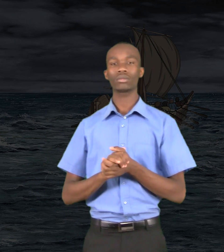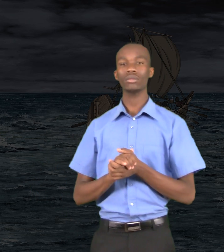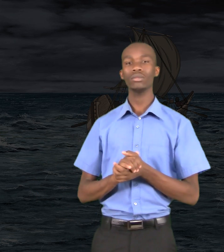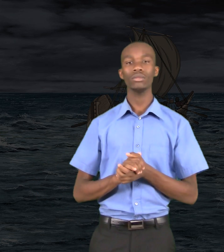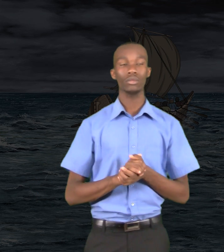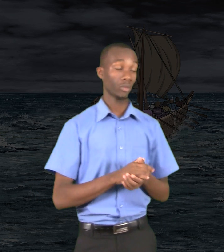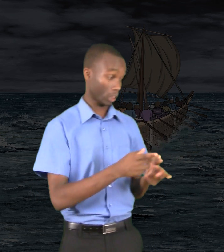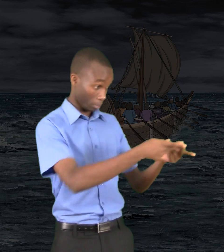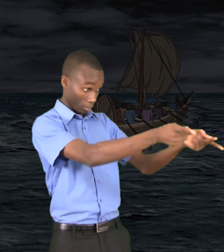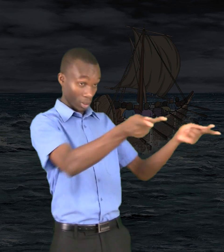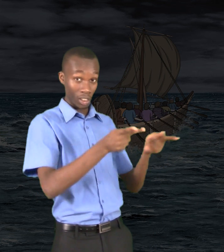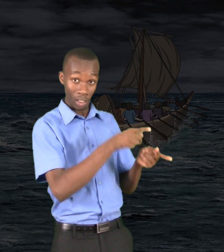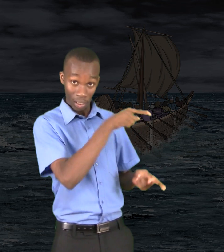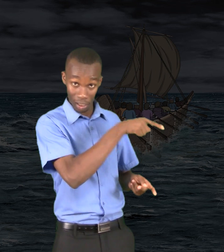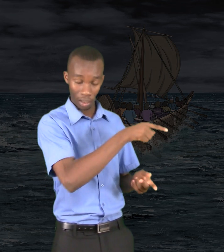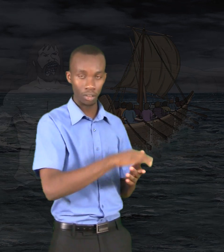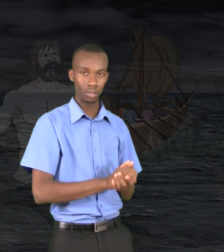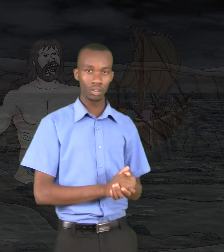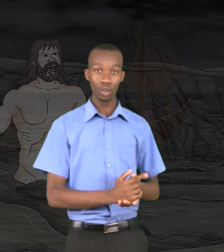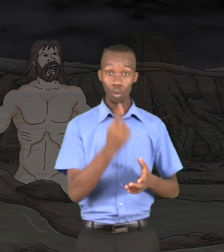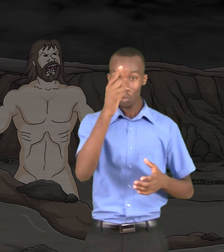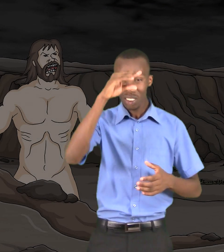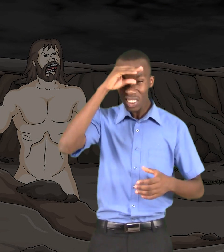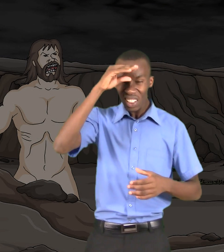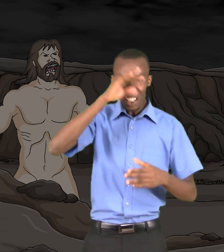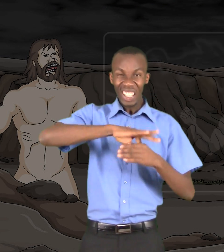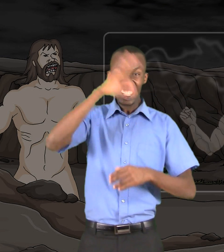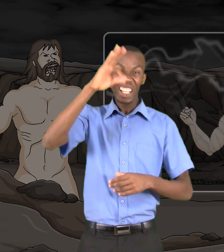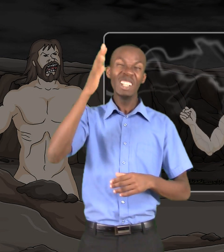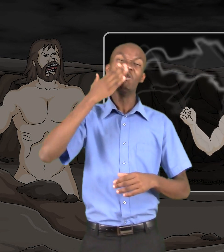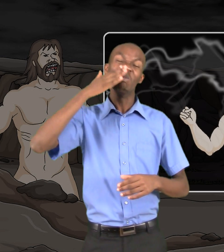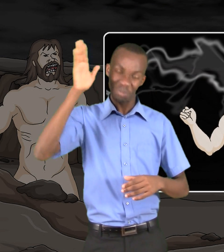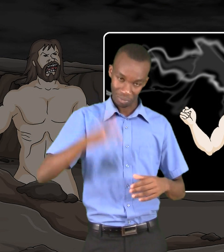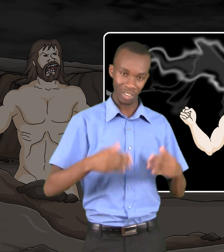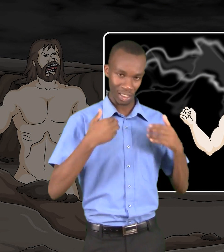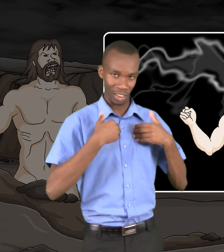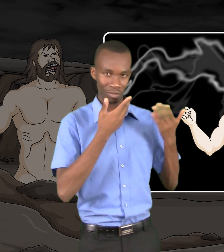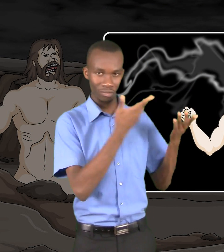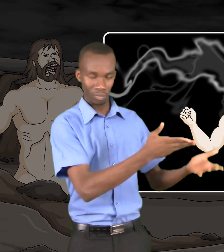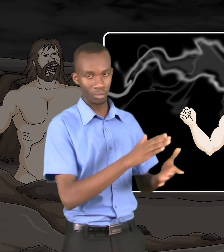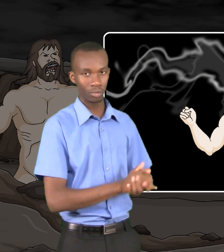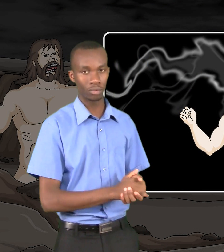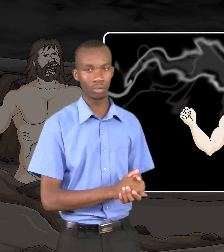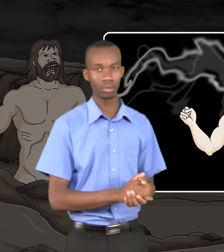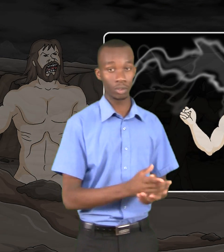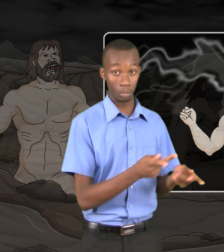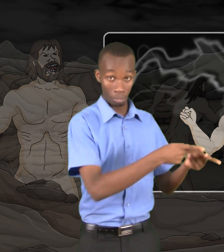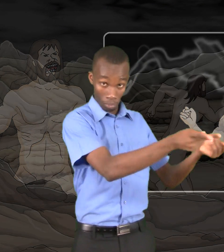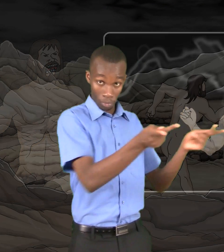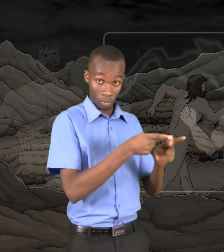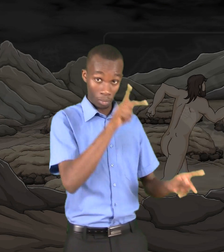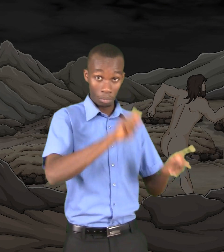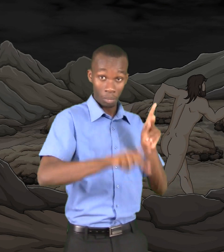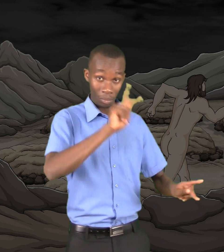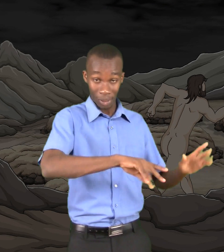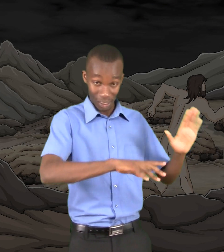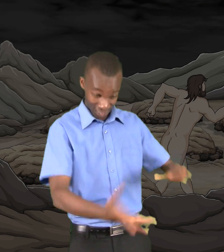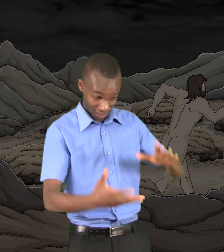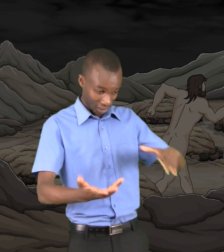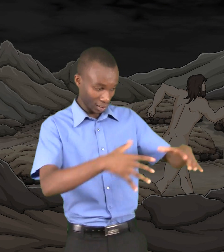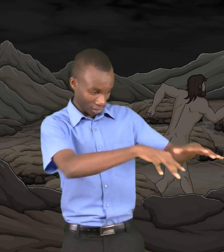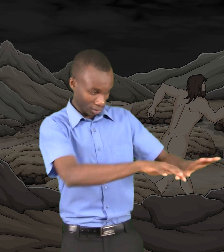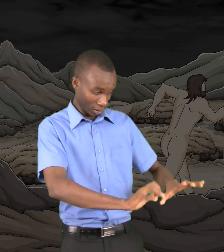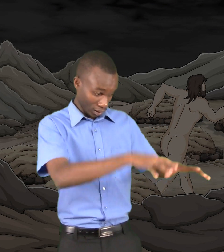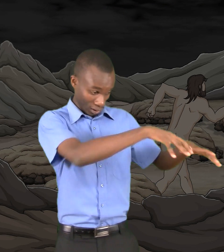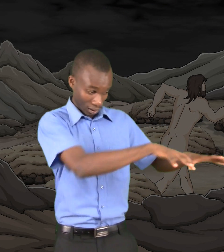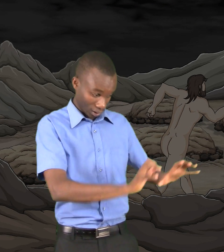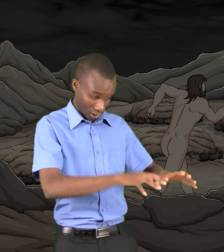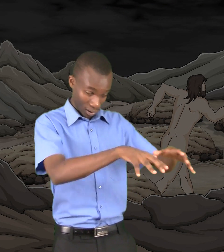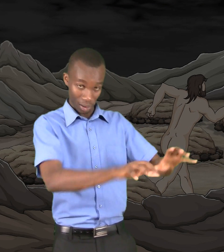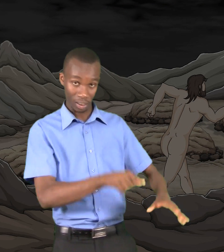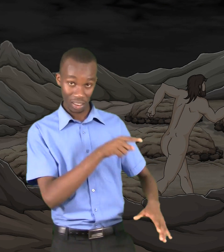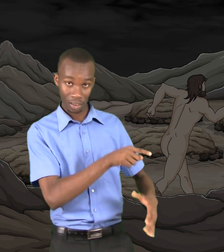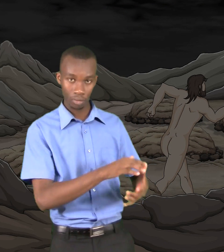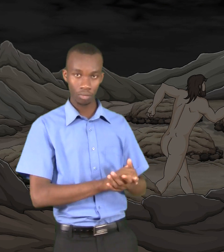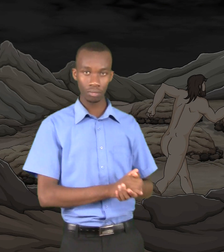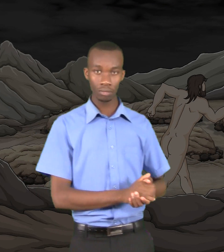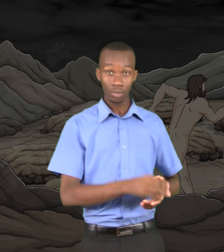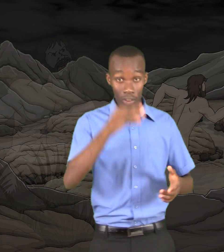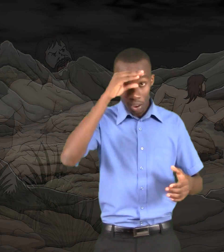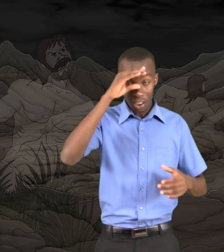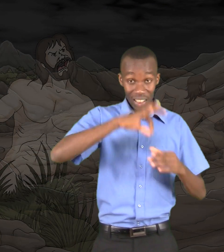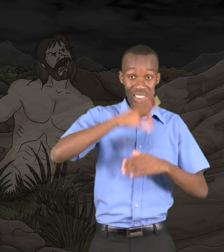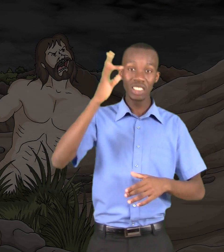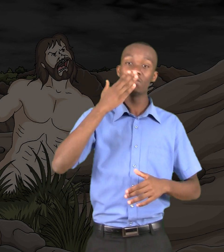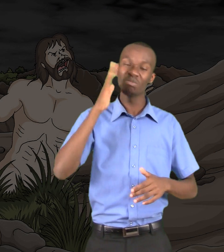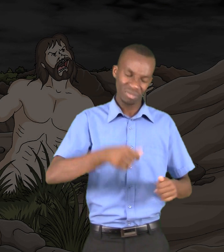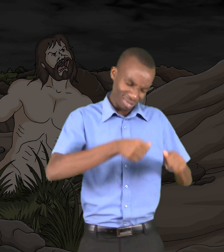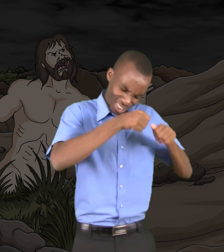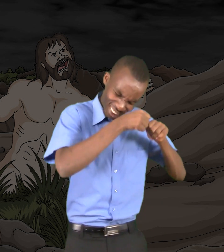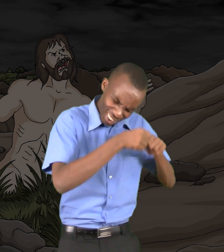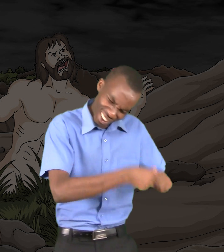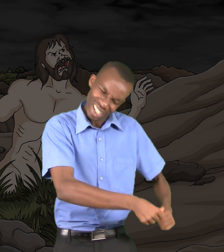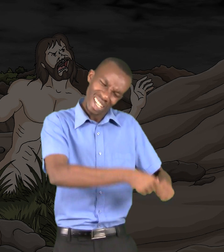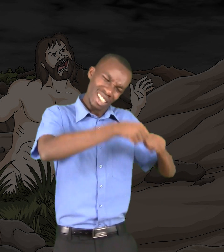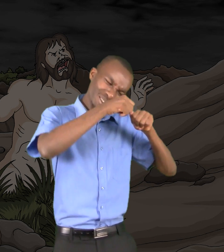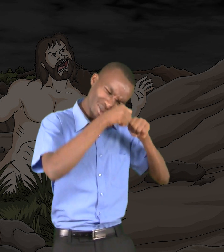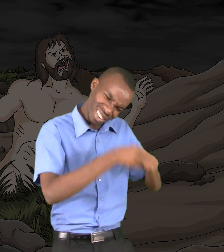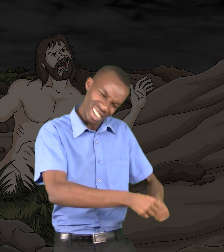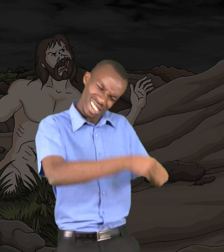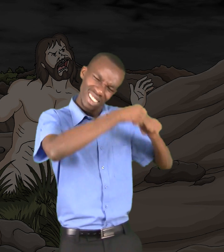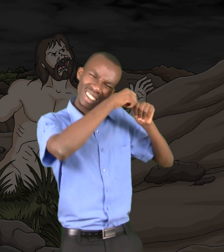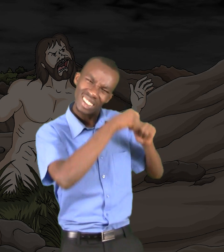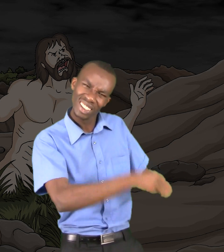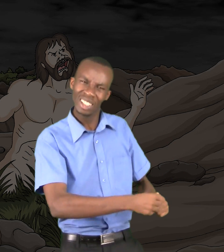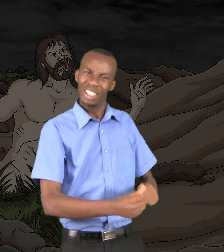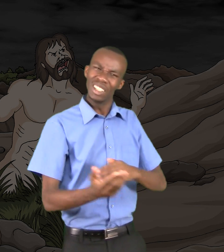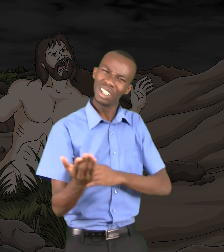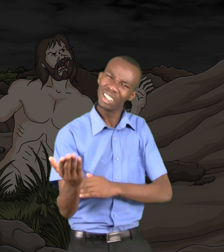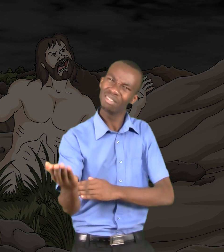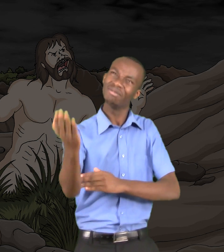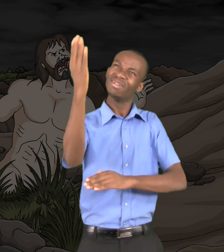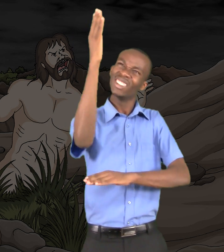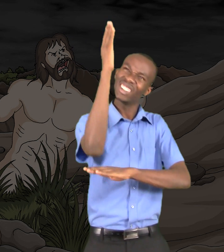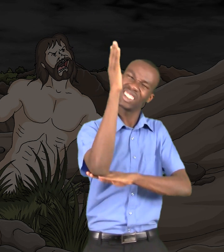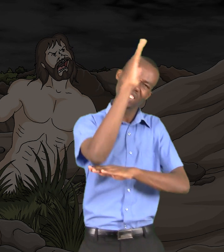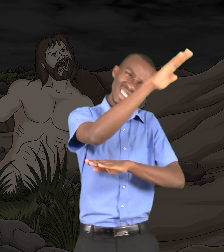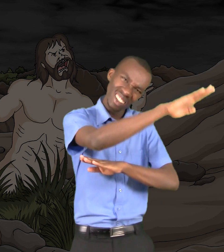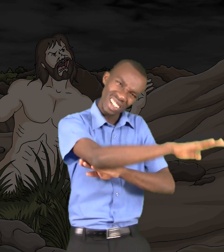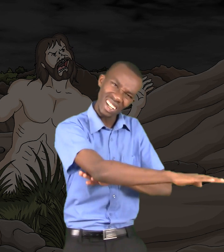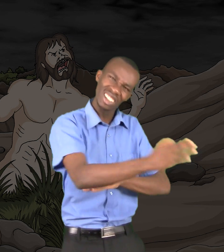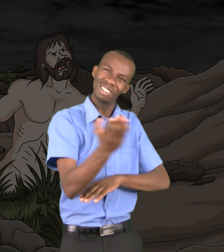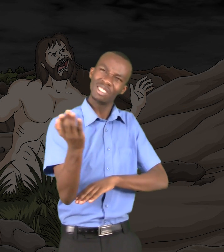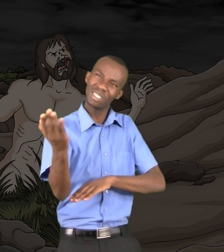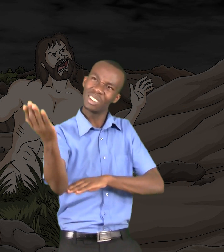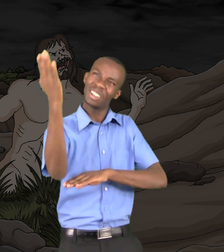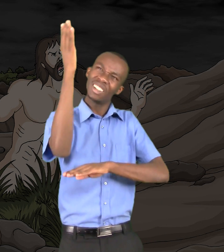As soon as Jesus got out of the boat, He was met by a man with an unclean spirit, who was coming from the tombs.